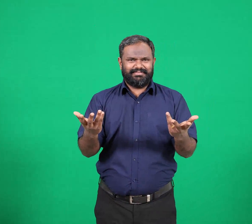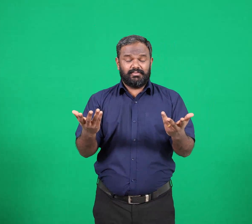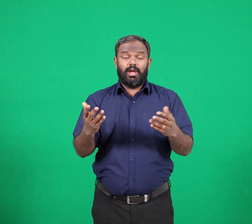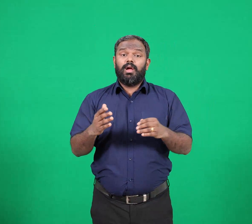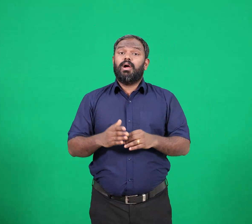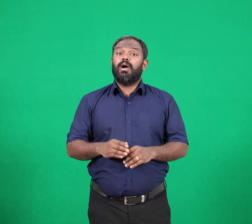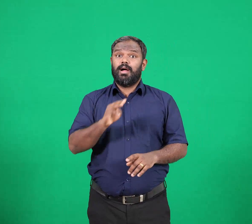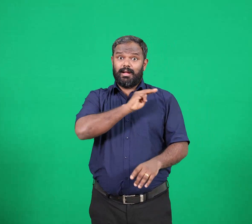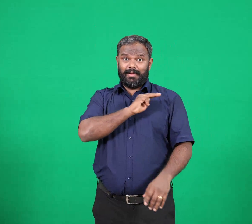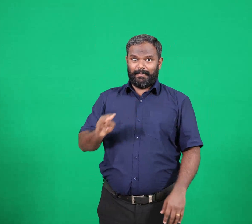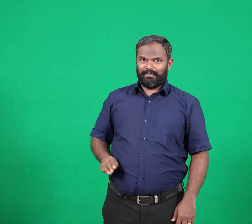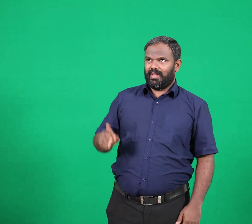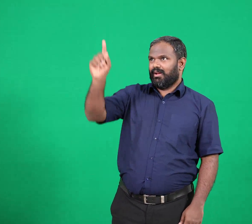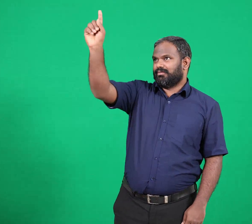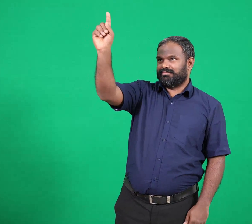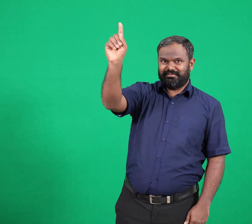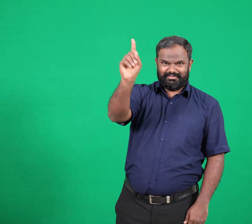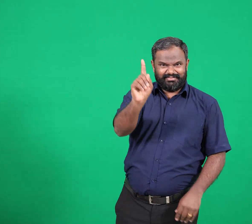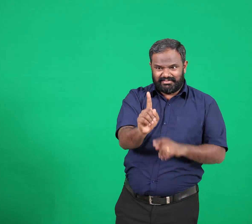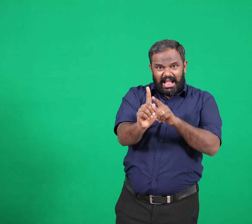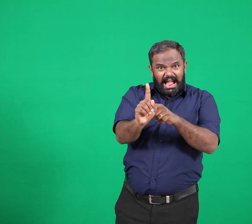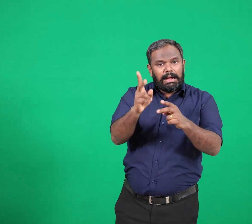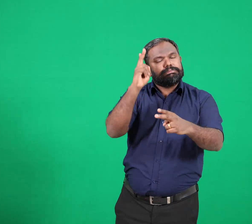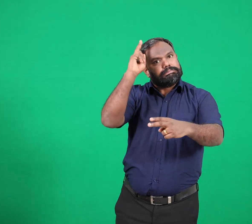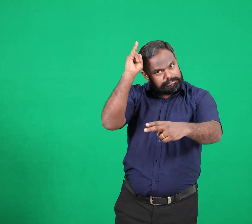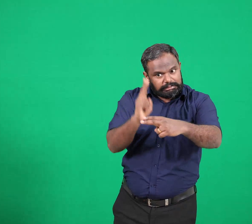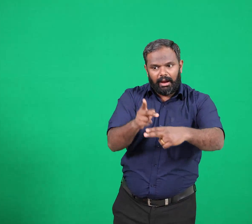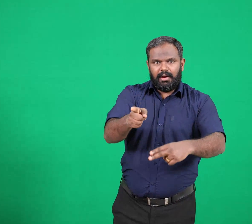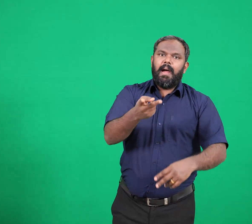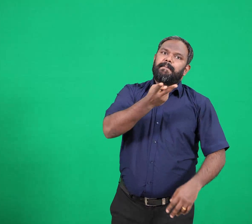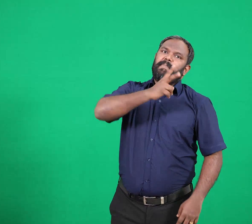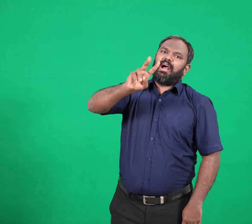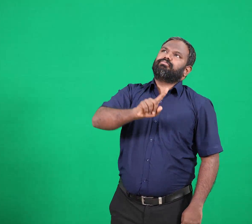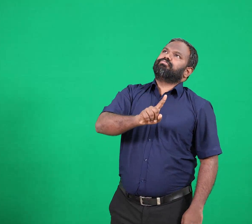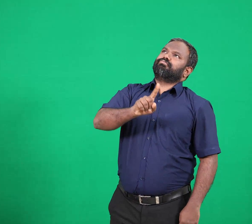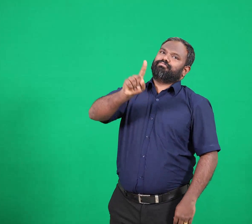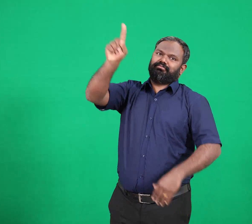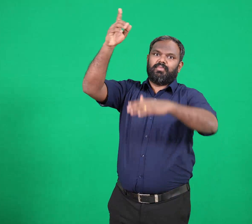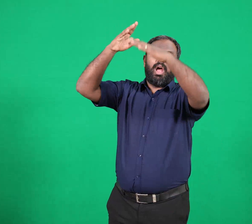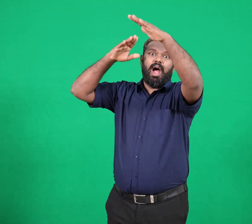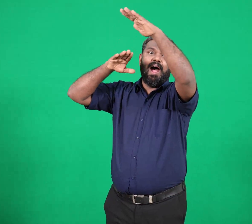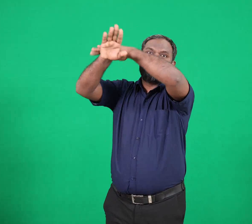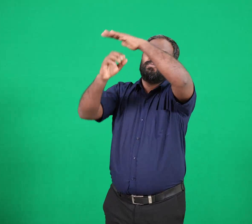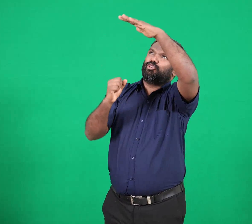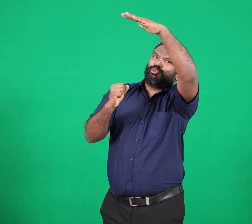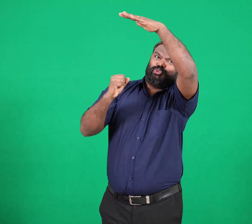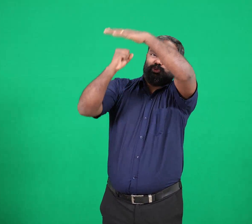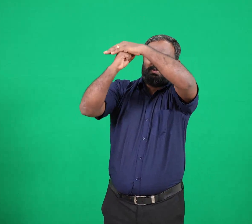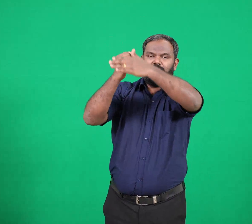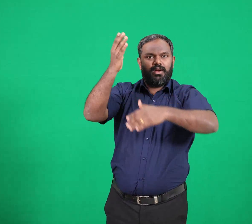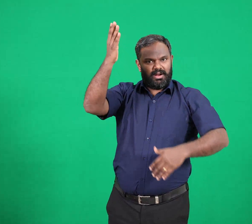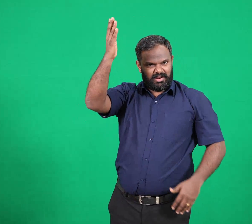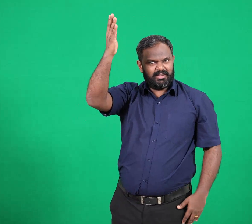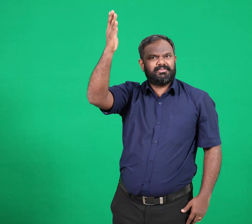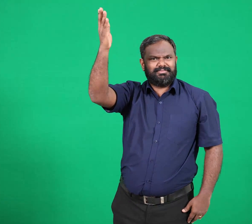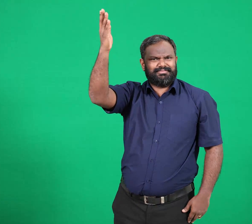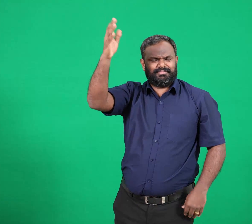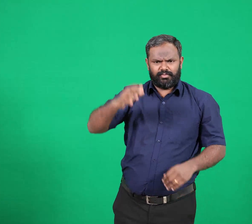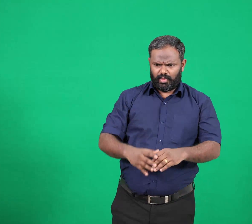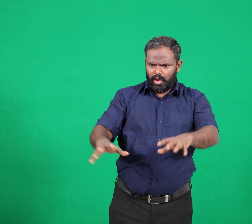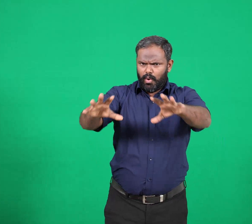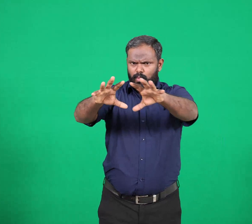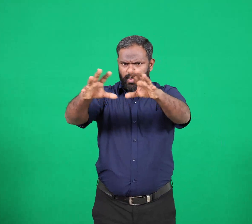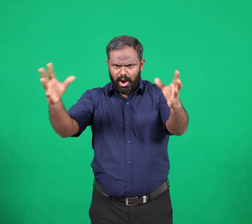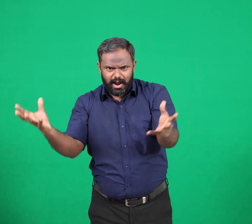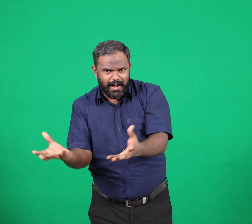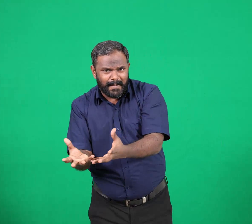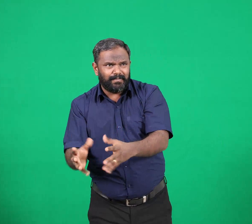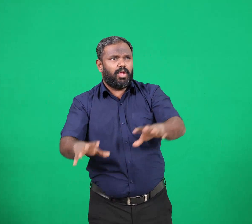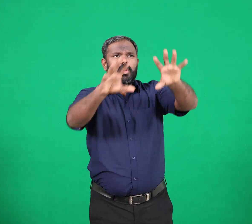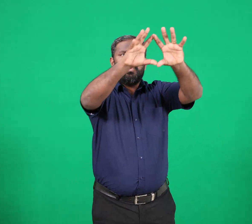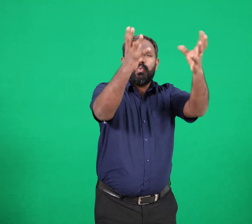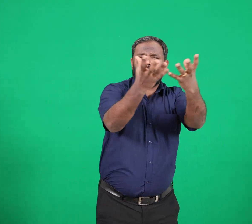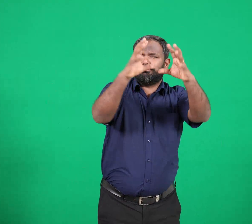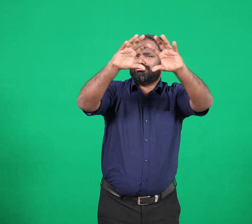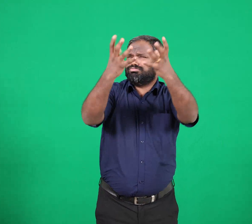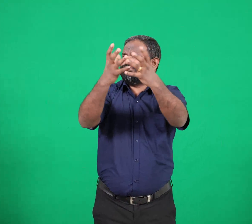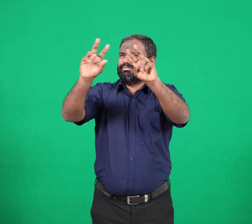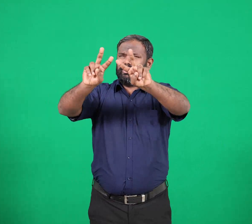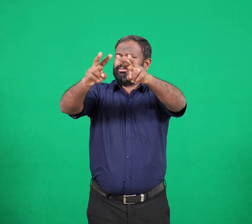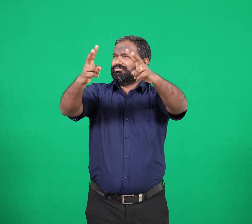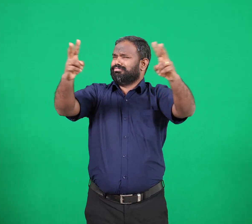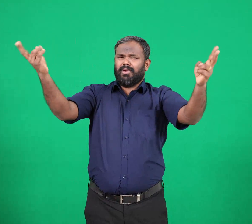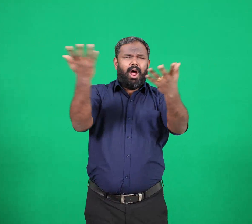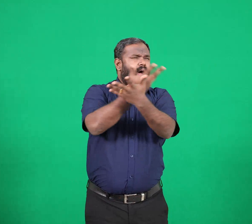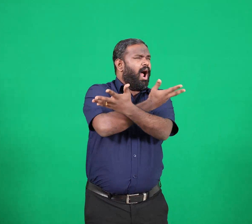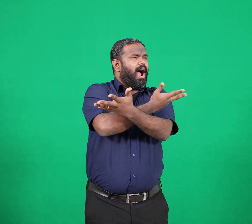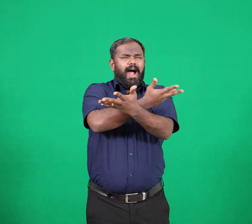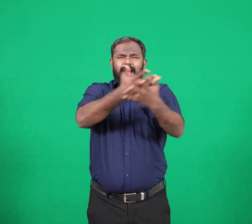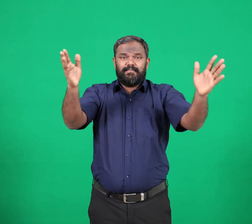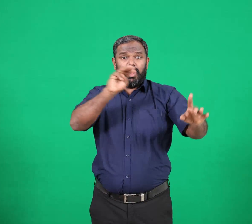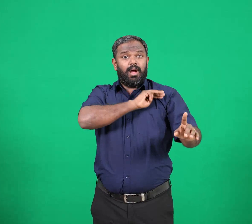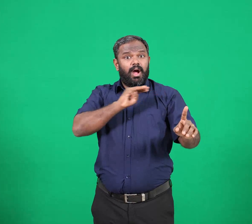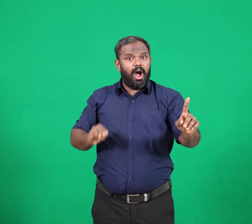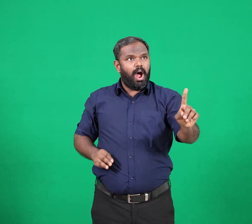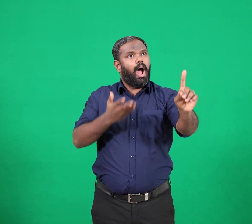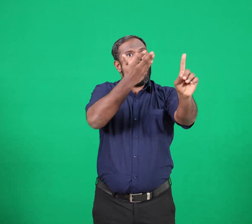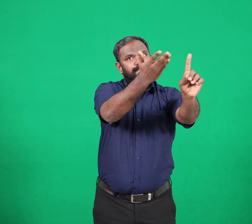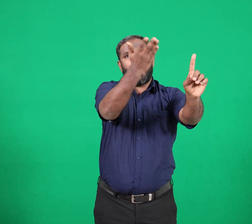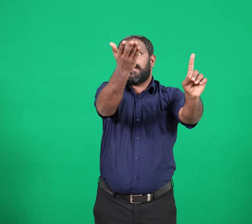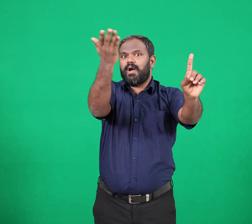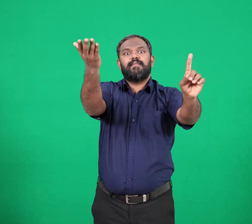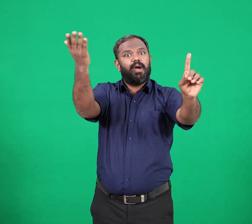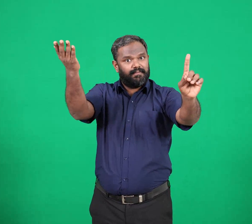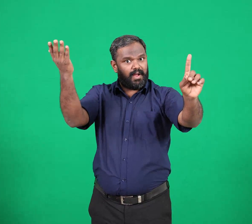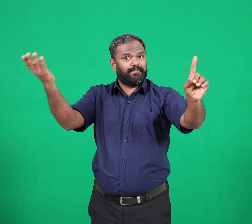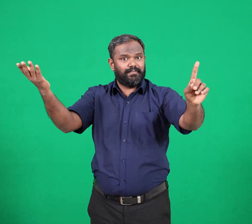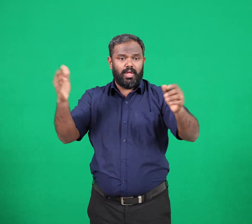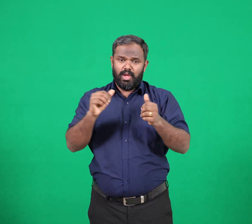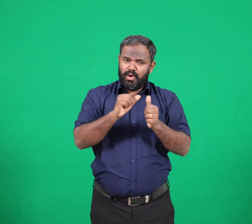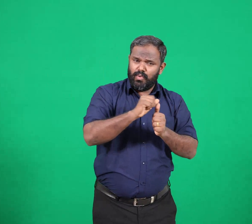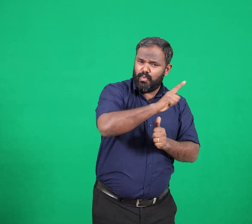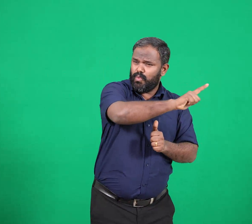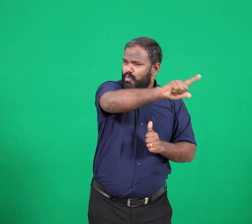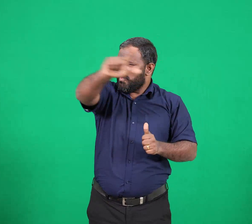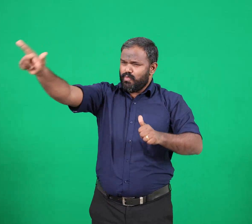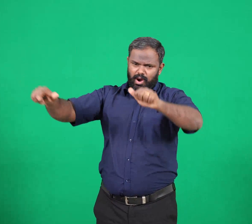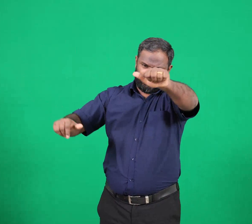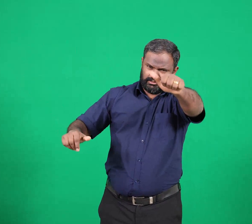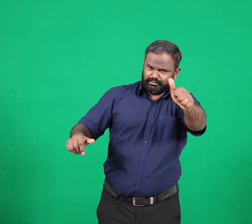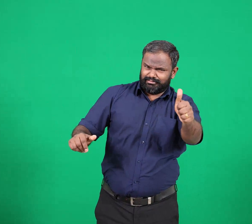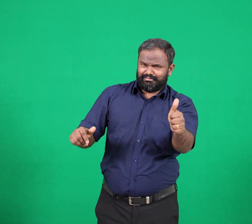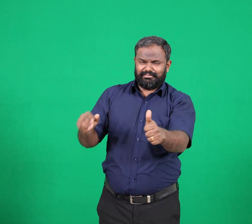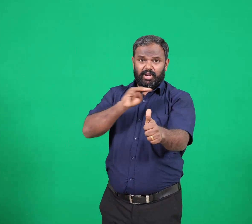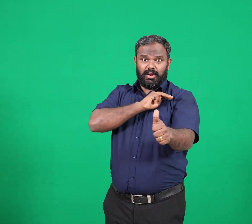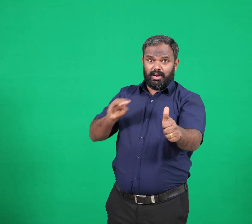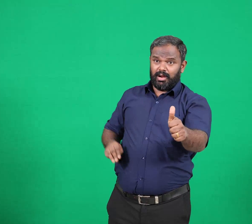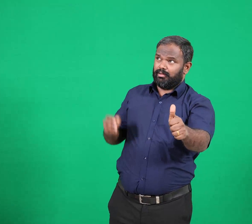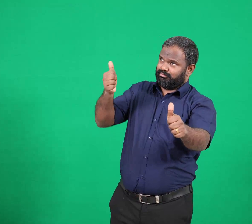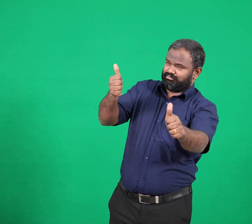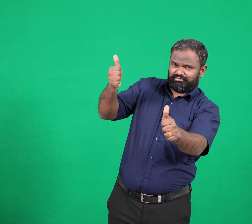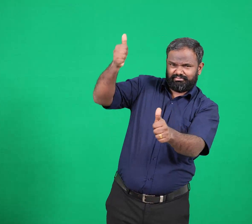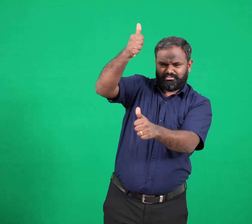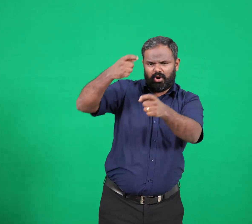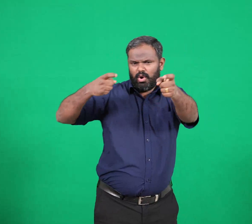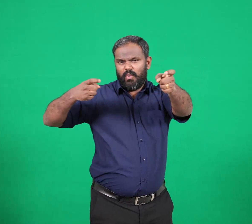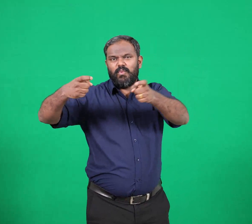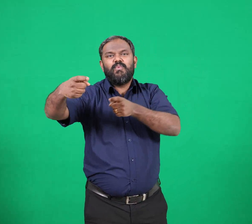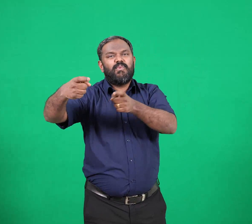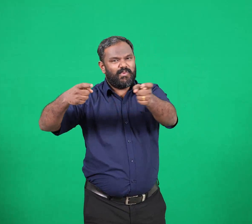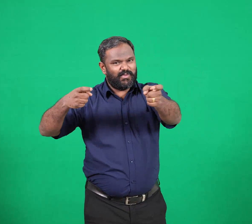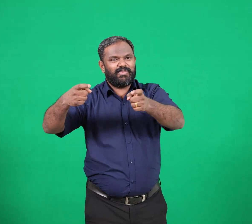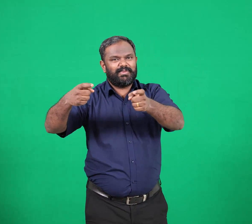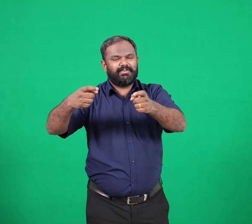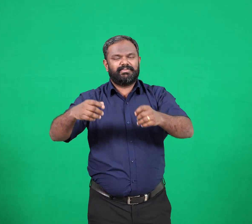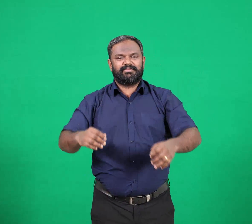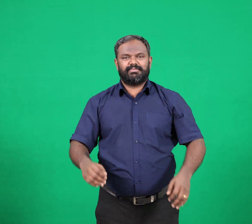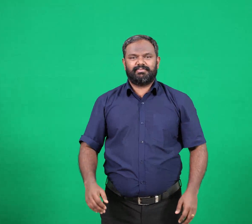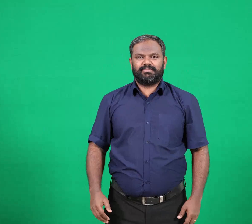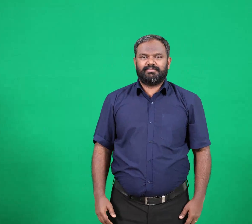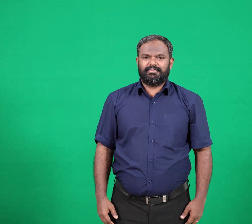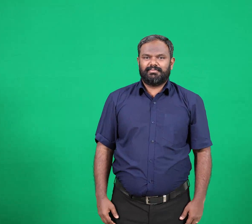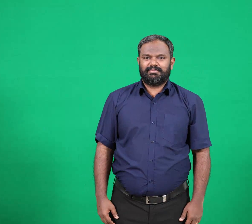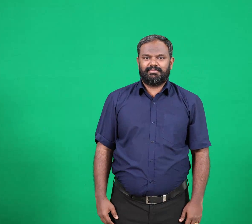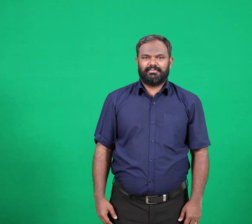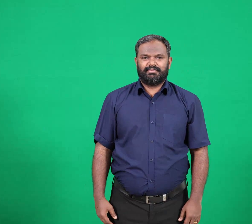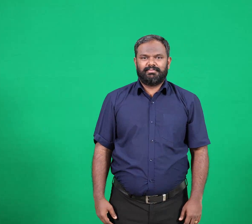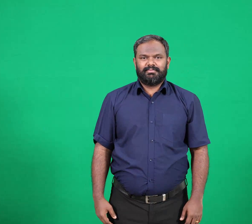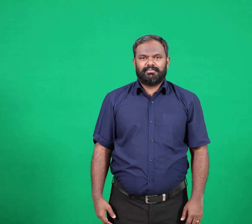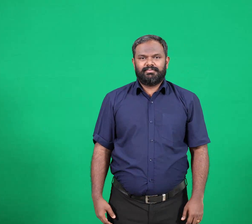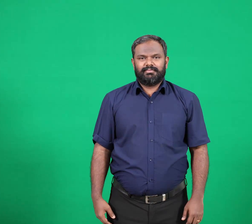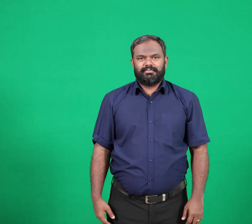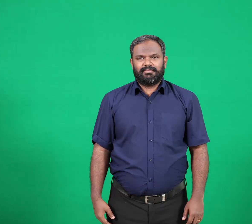He who descended is the very One who ascended above all the heavens, in order to fill all things.